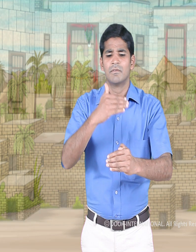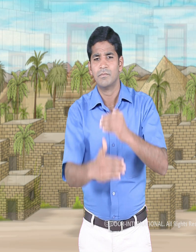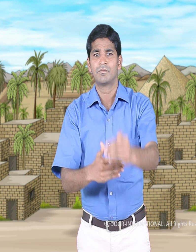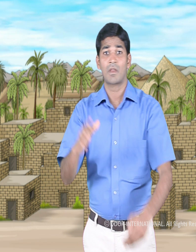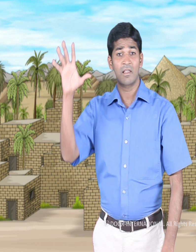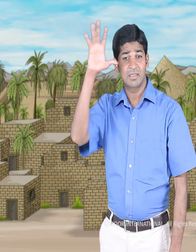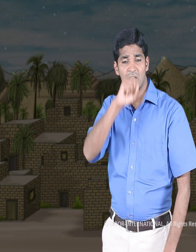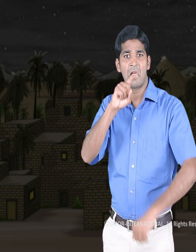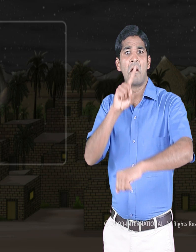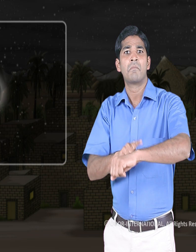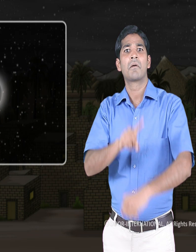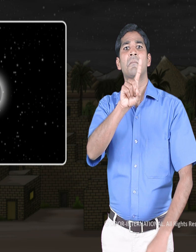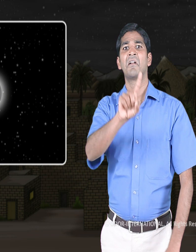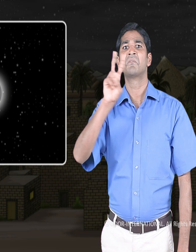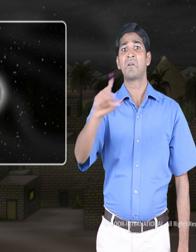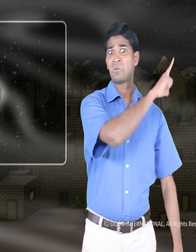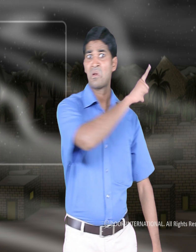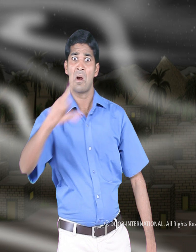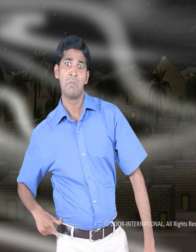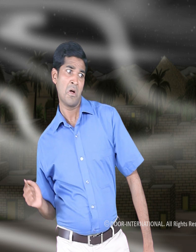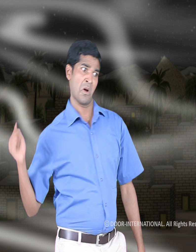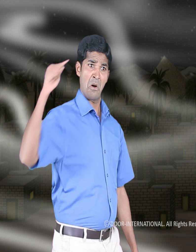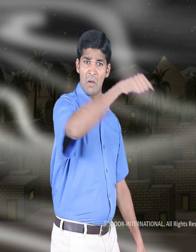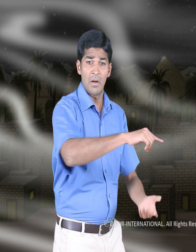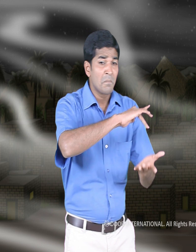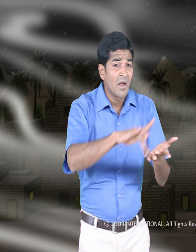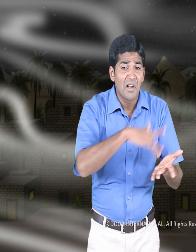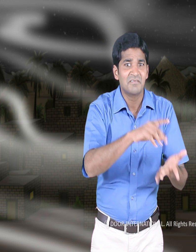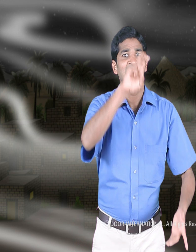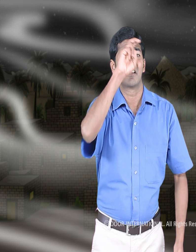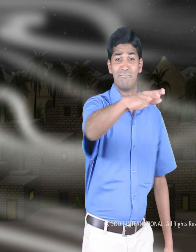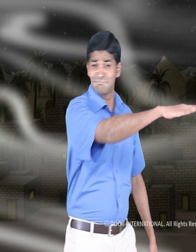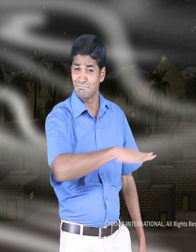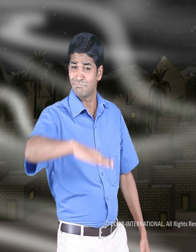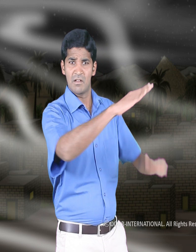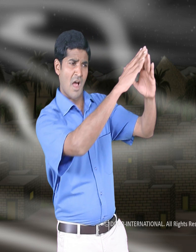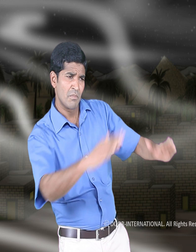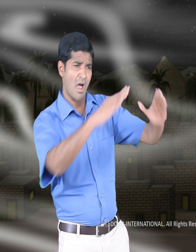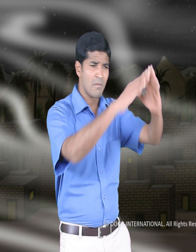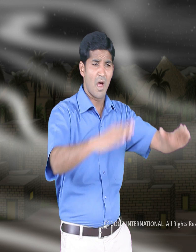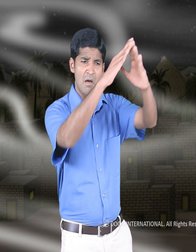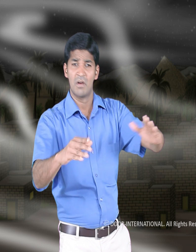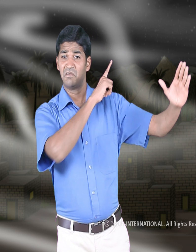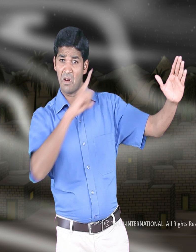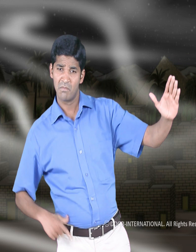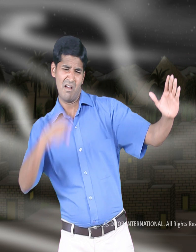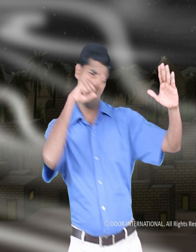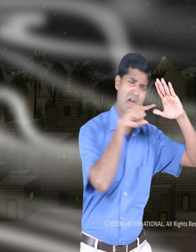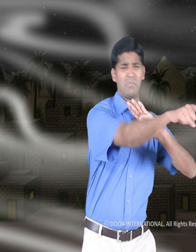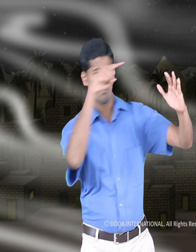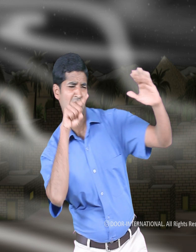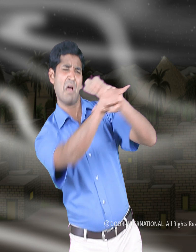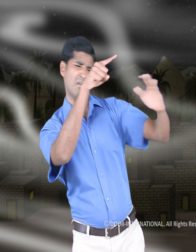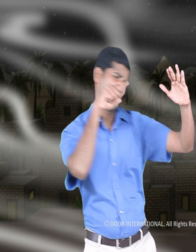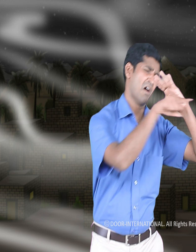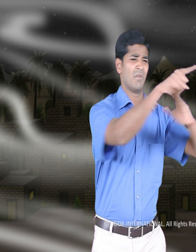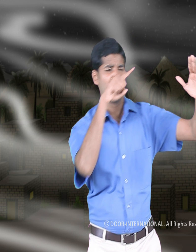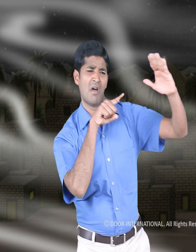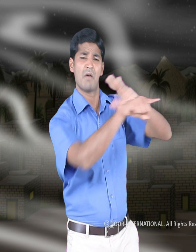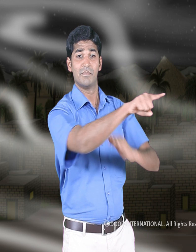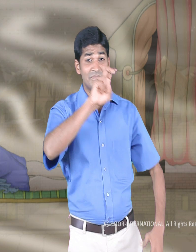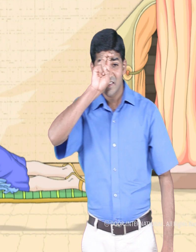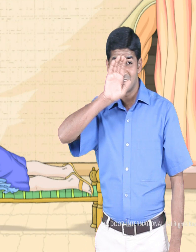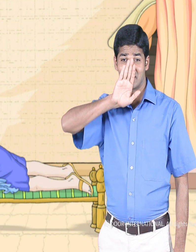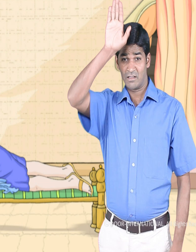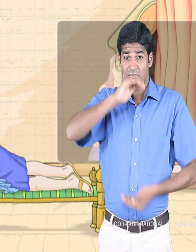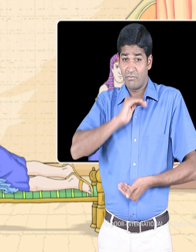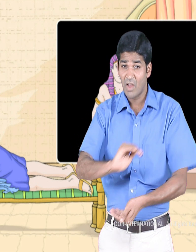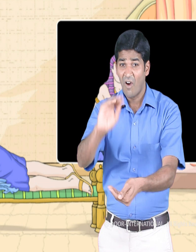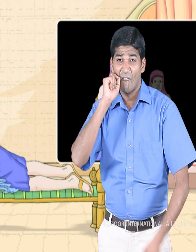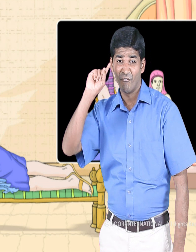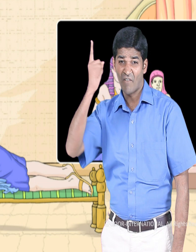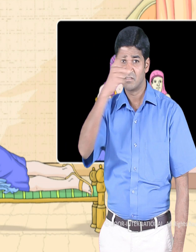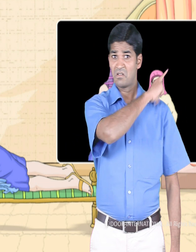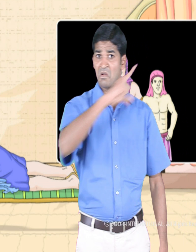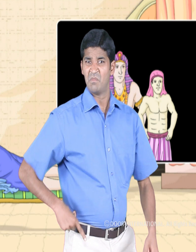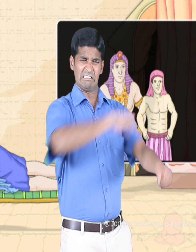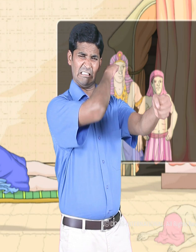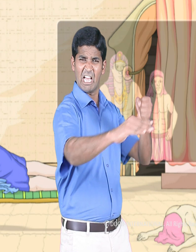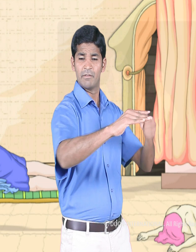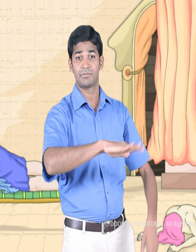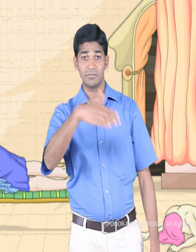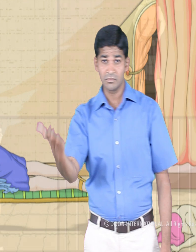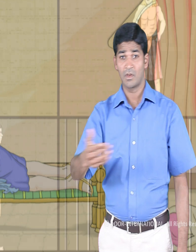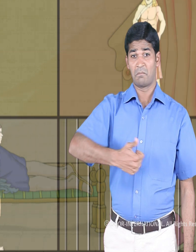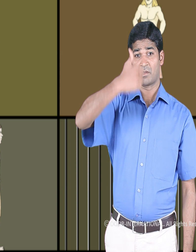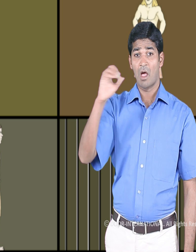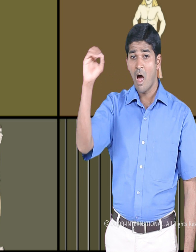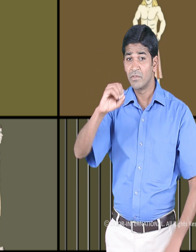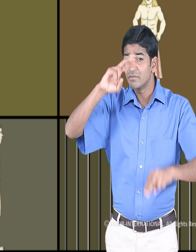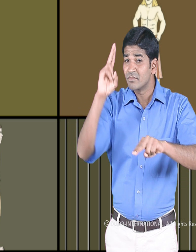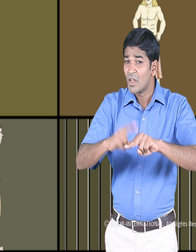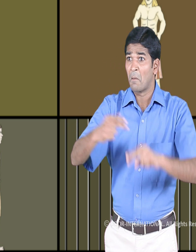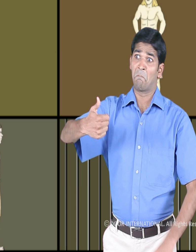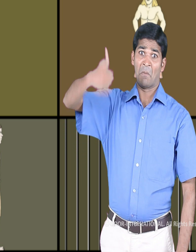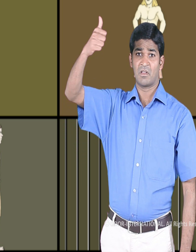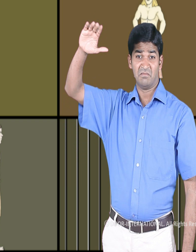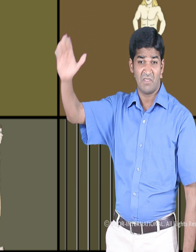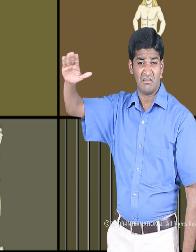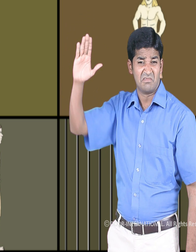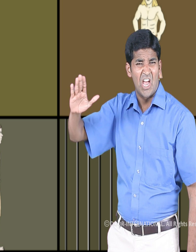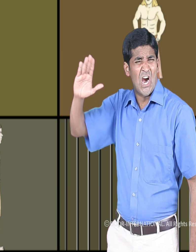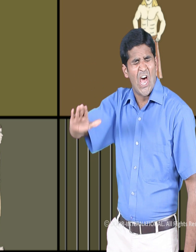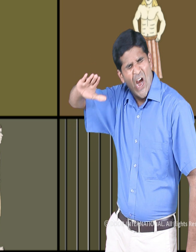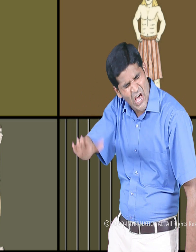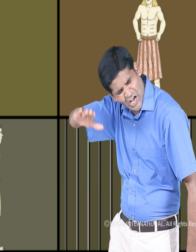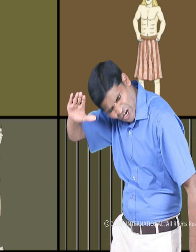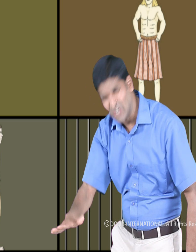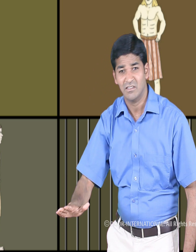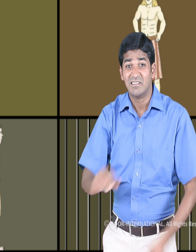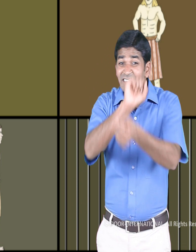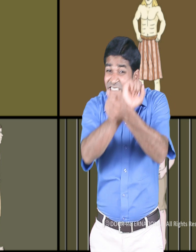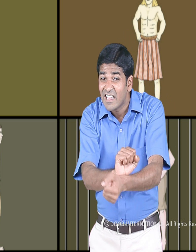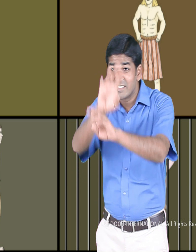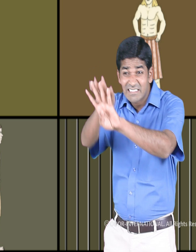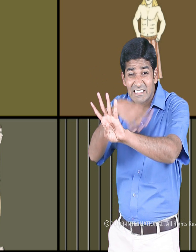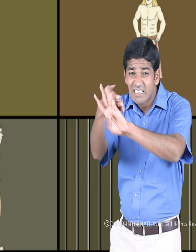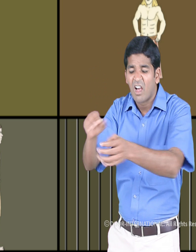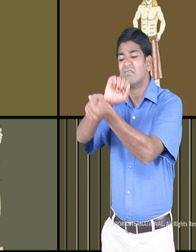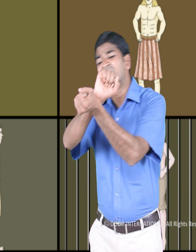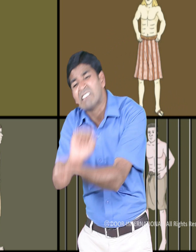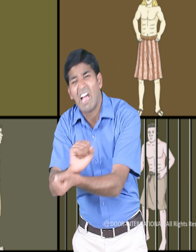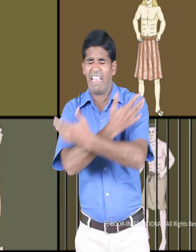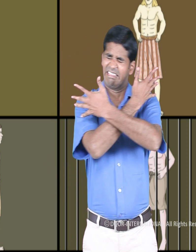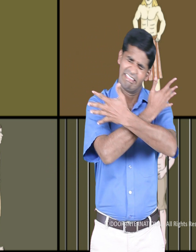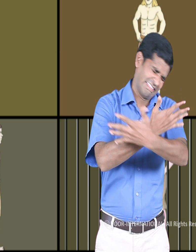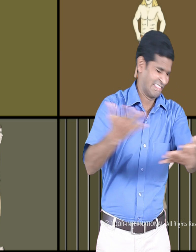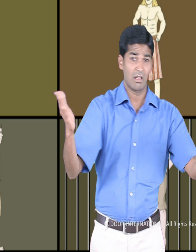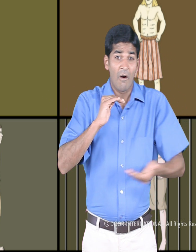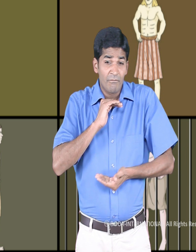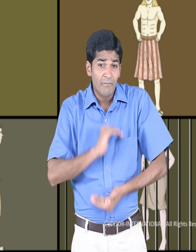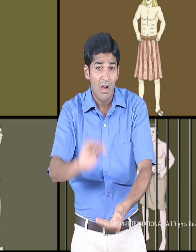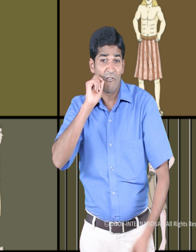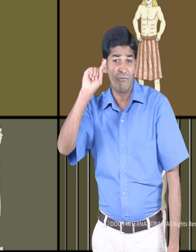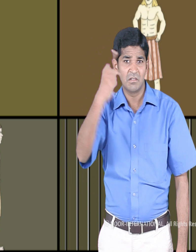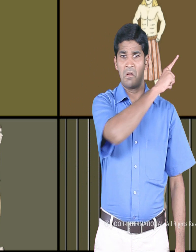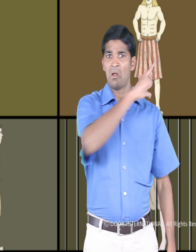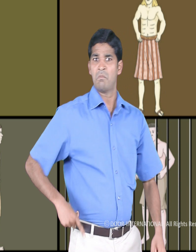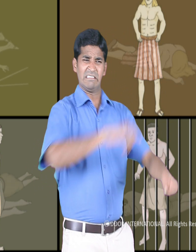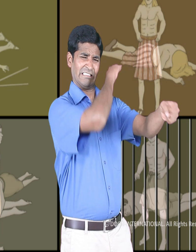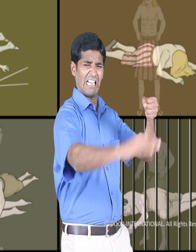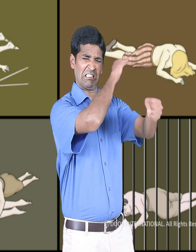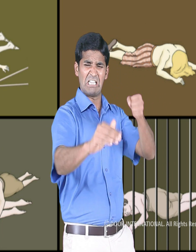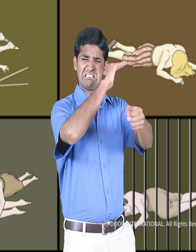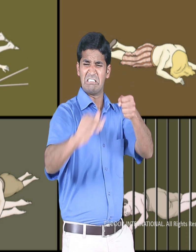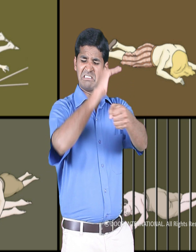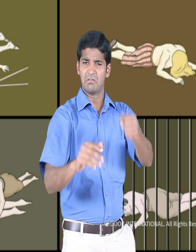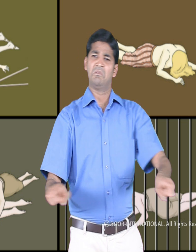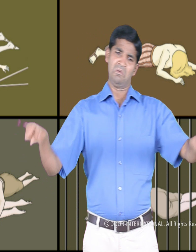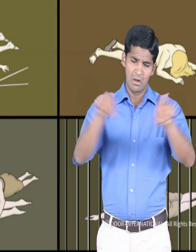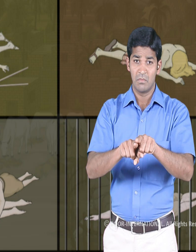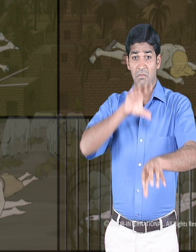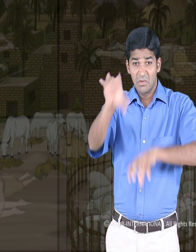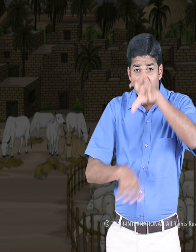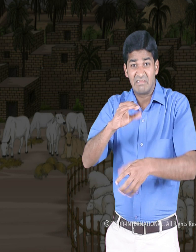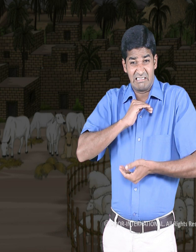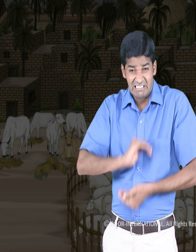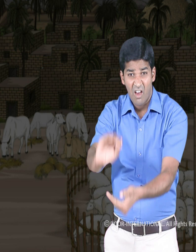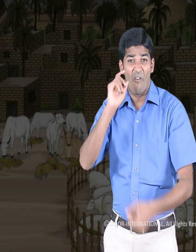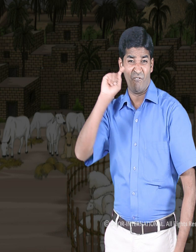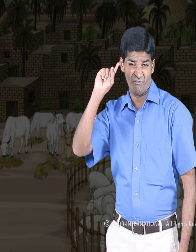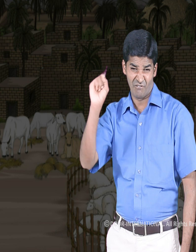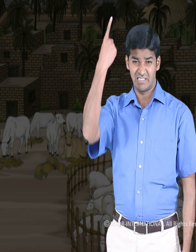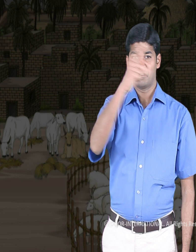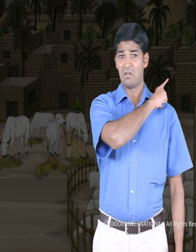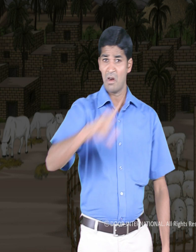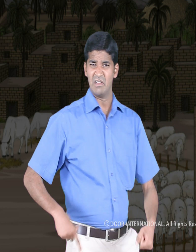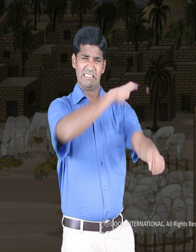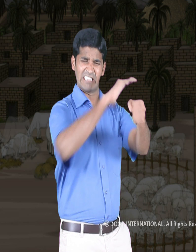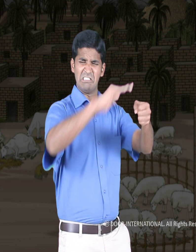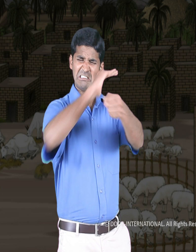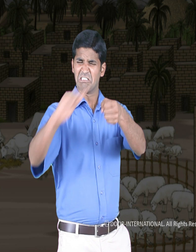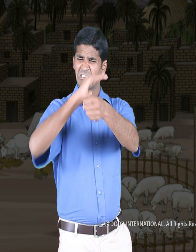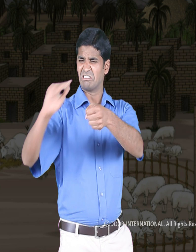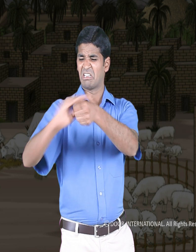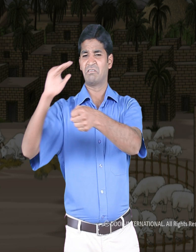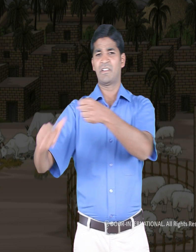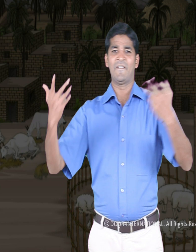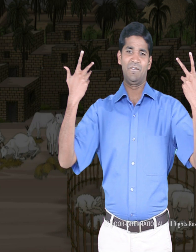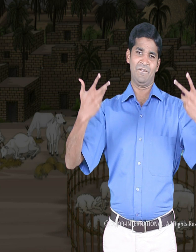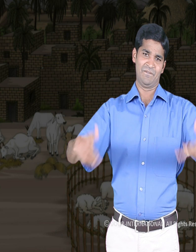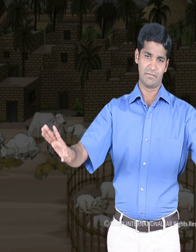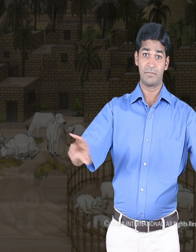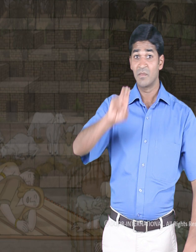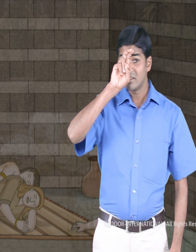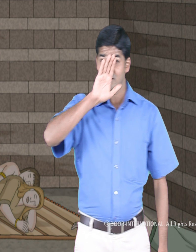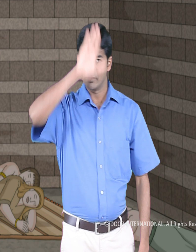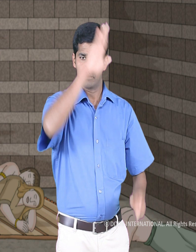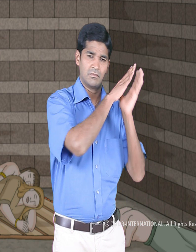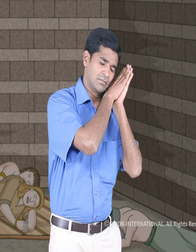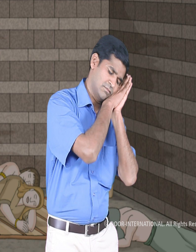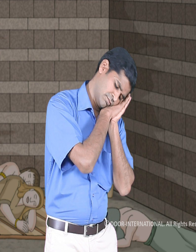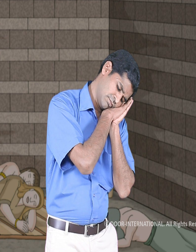Now at midnight the LORD struck down every firstborn male in the land of Egypt, from the firstborn of Pharaoh, who sat on his throne, to the firstborn of the prisoner in the dungeon, as well as all the firstborn among the livestock.